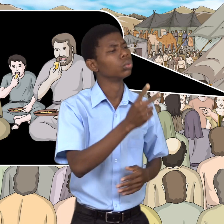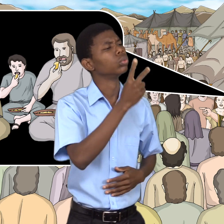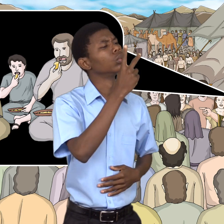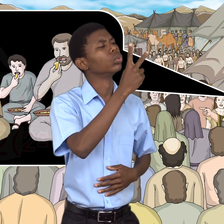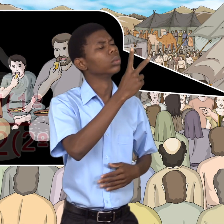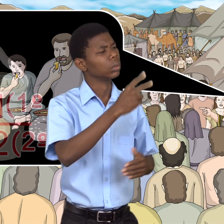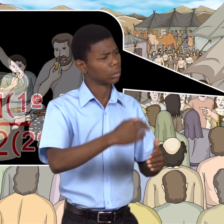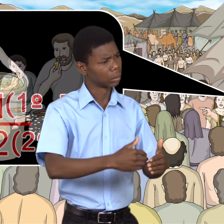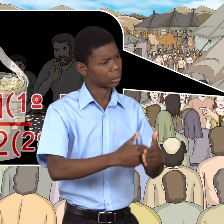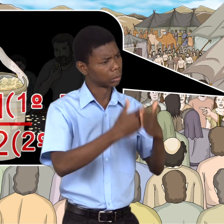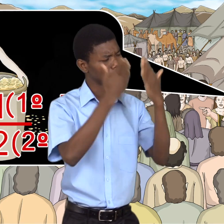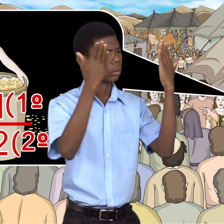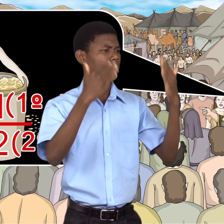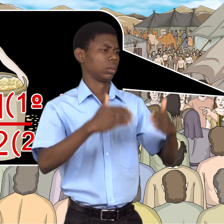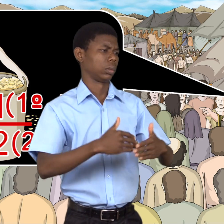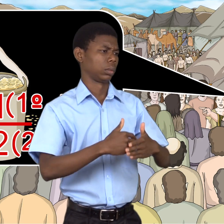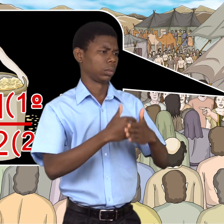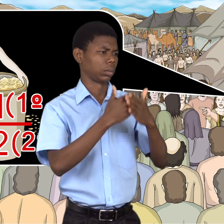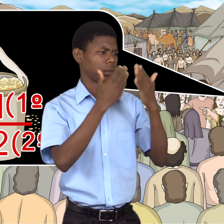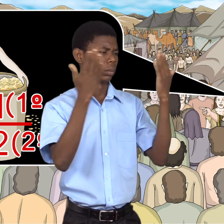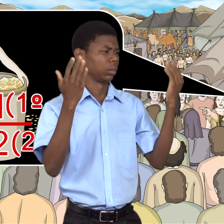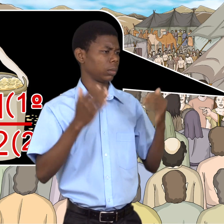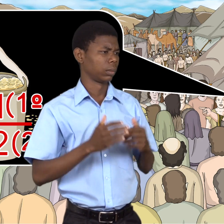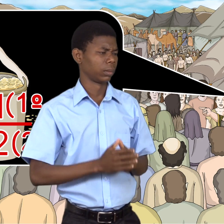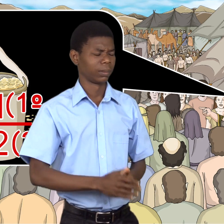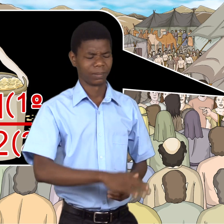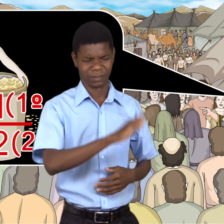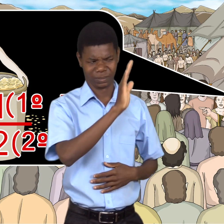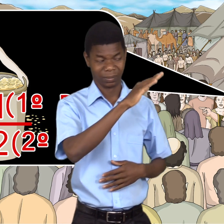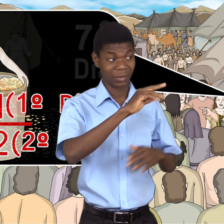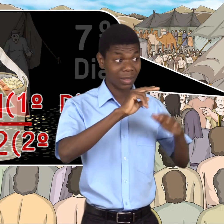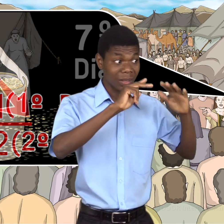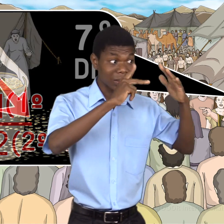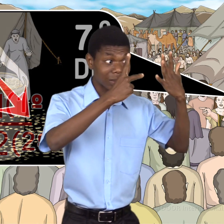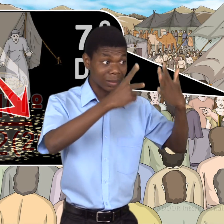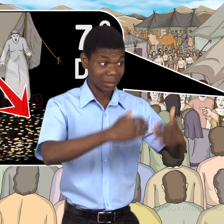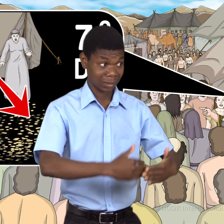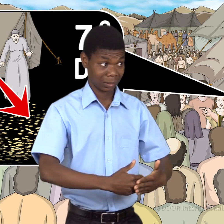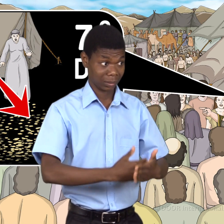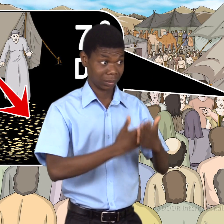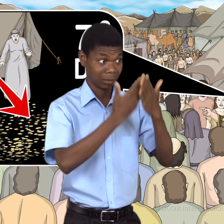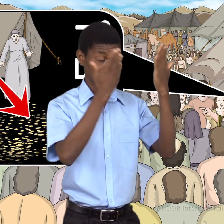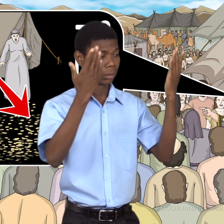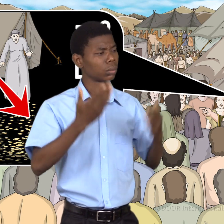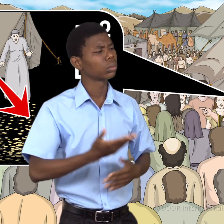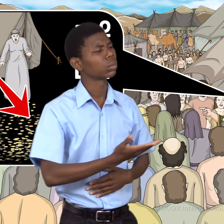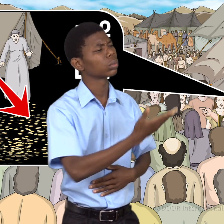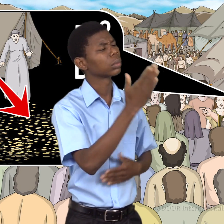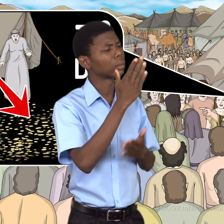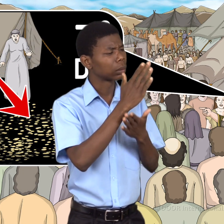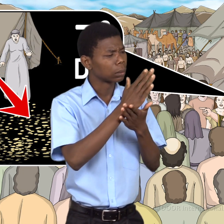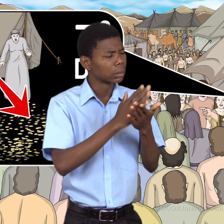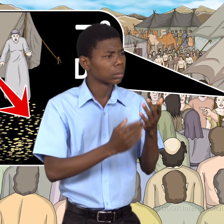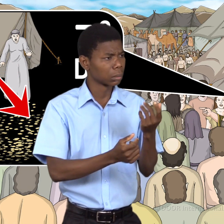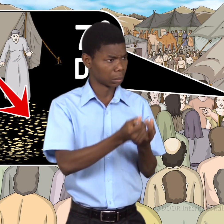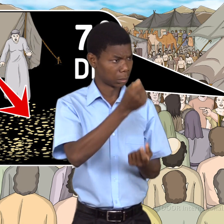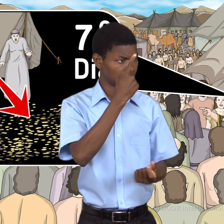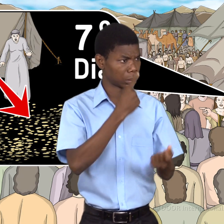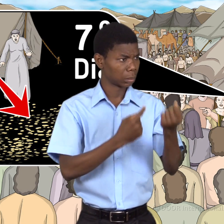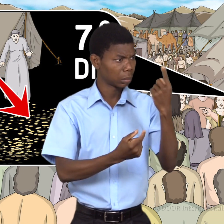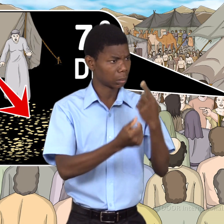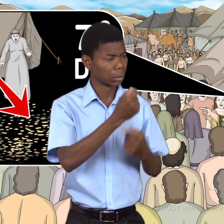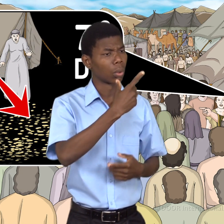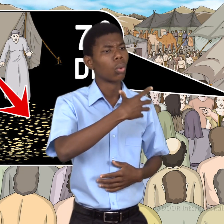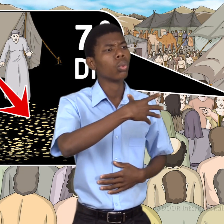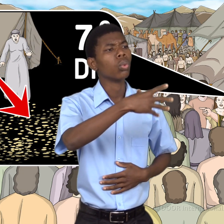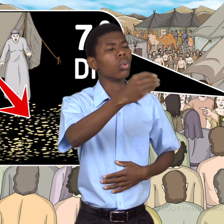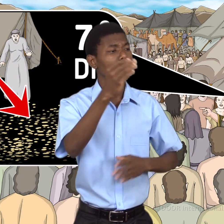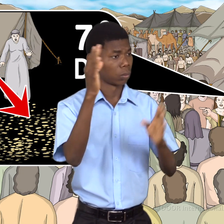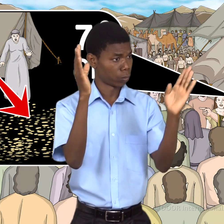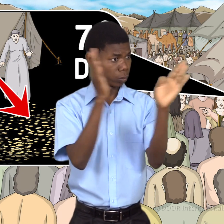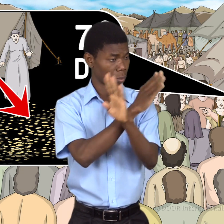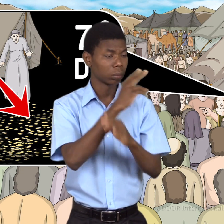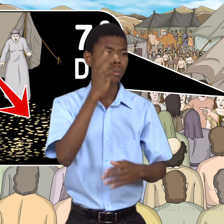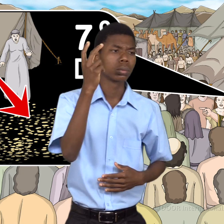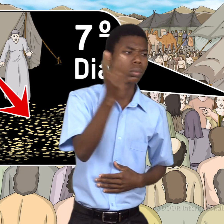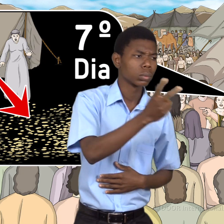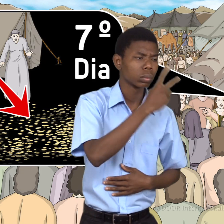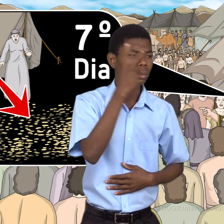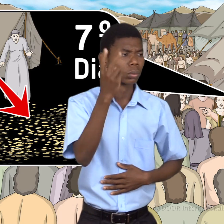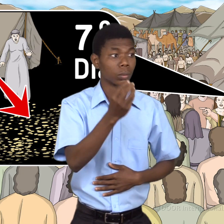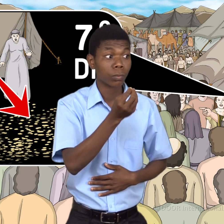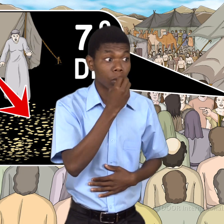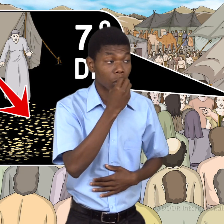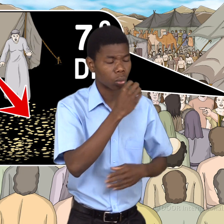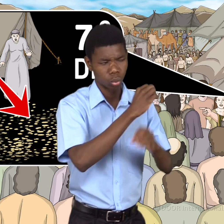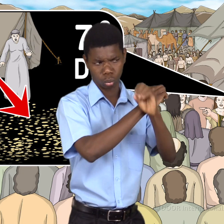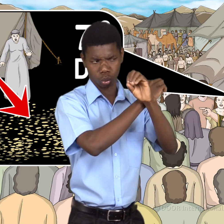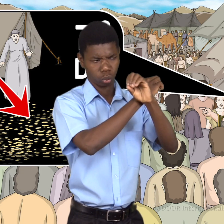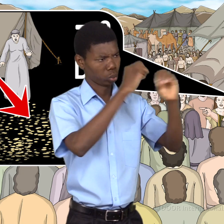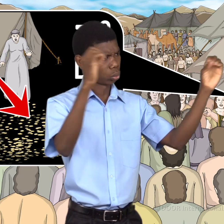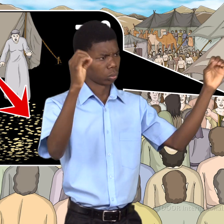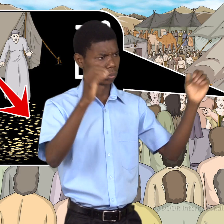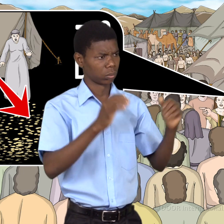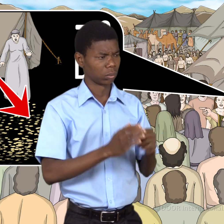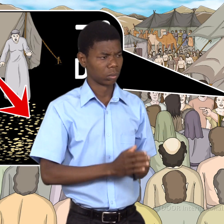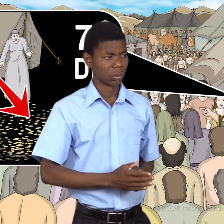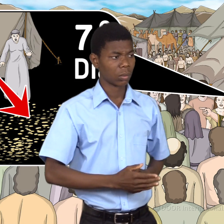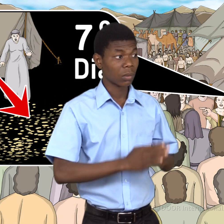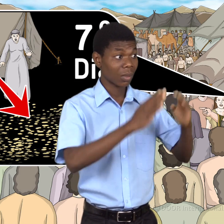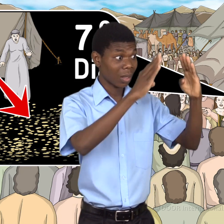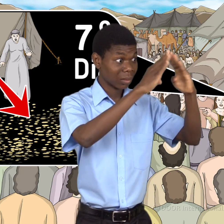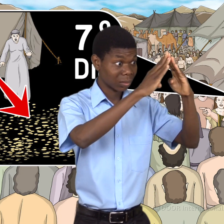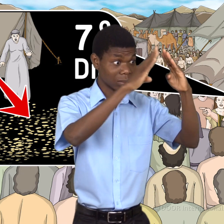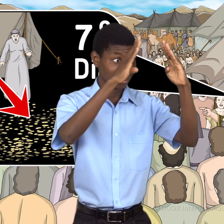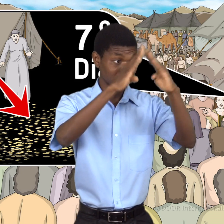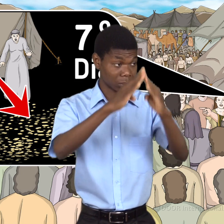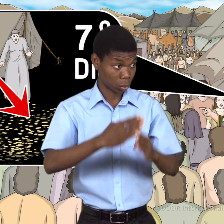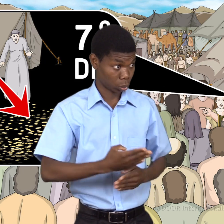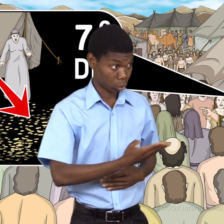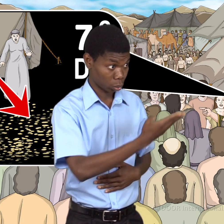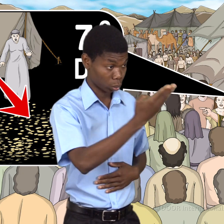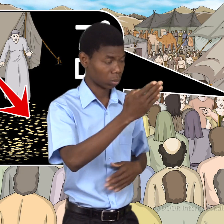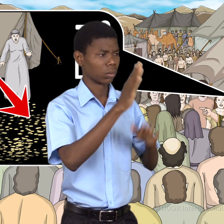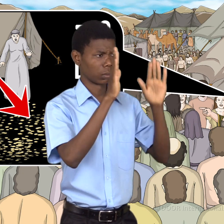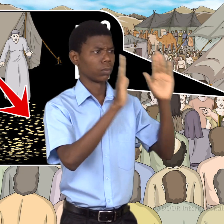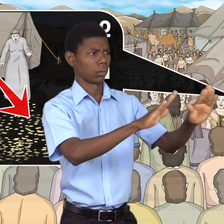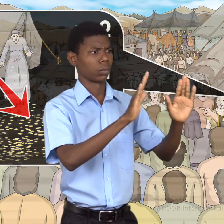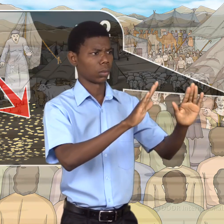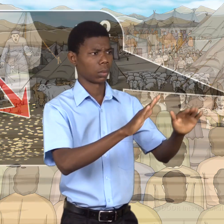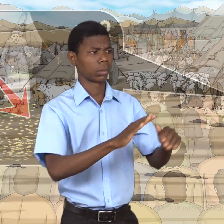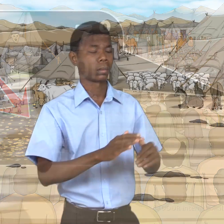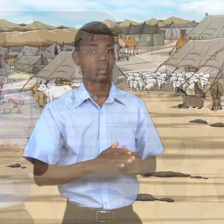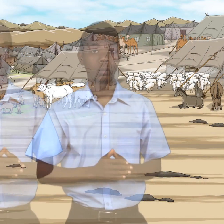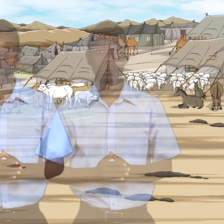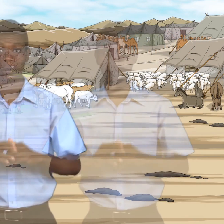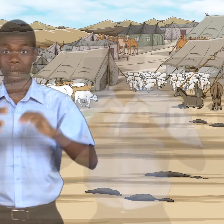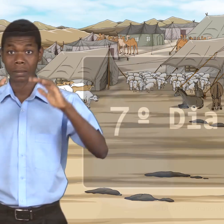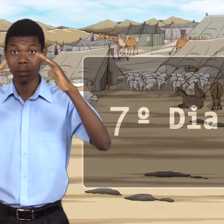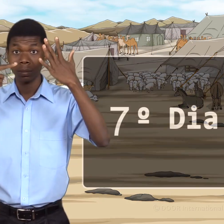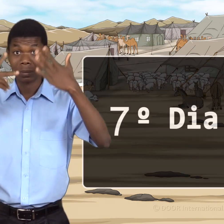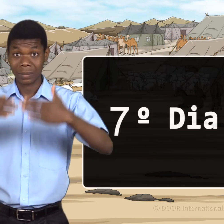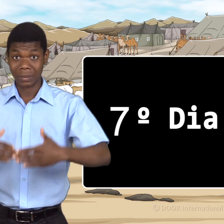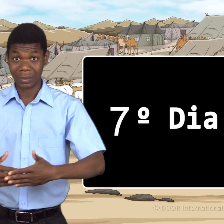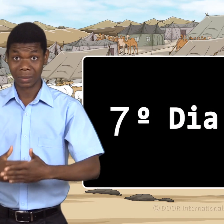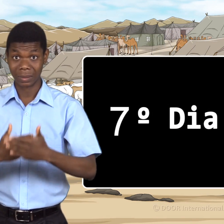On the seventh day, everyone must stay where he is; no one may leave his place.”